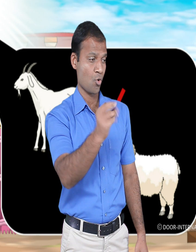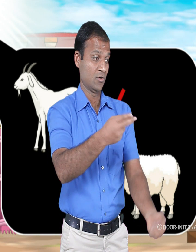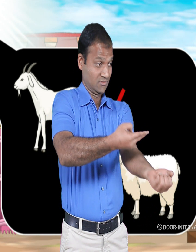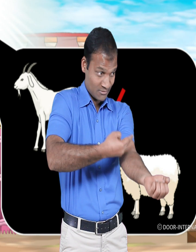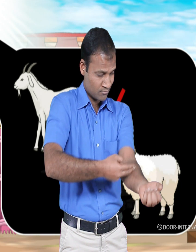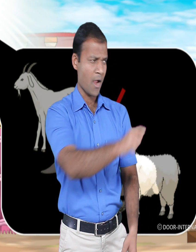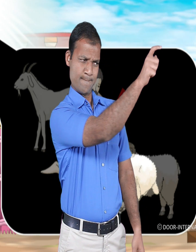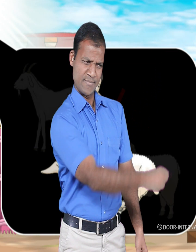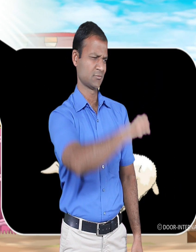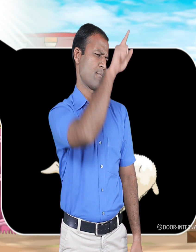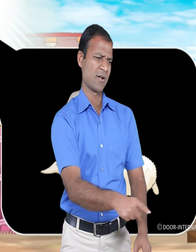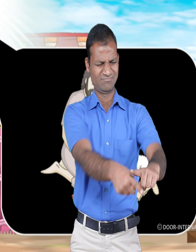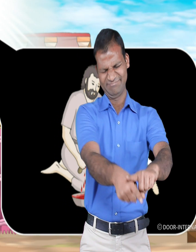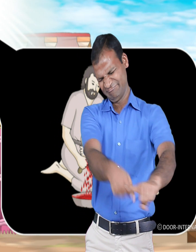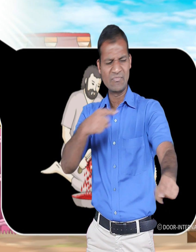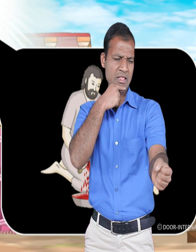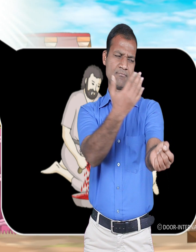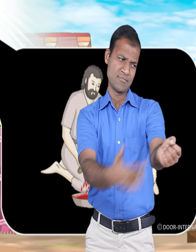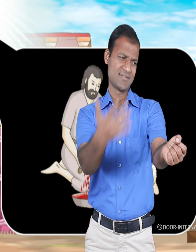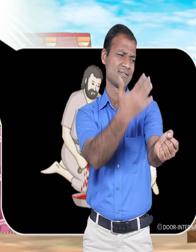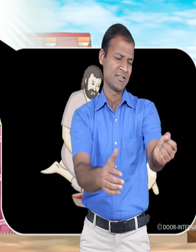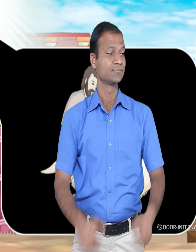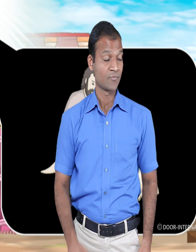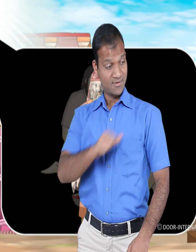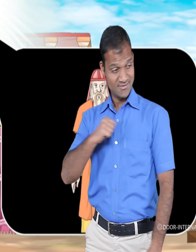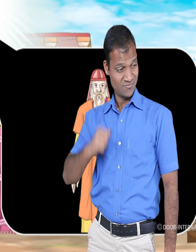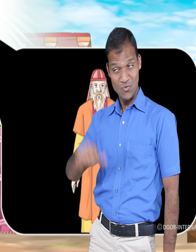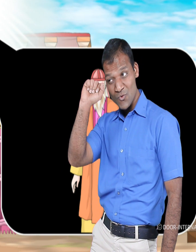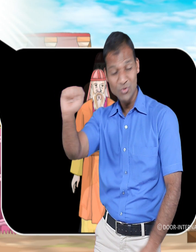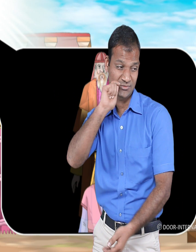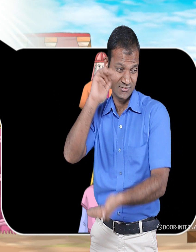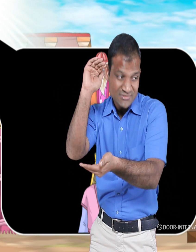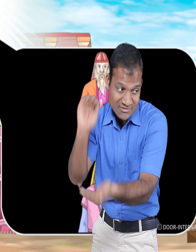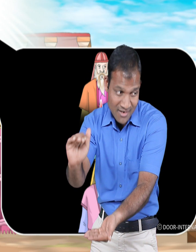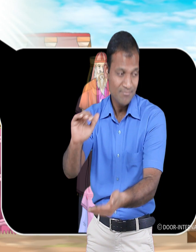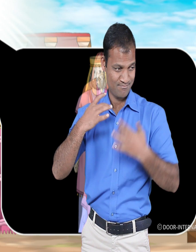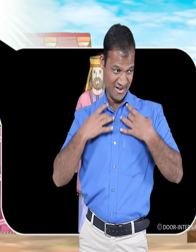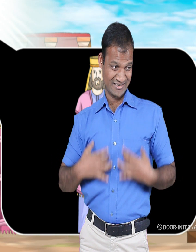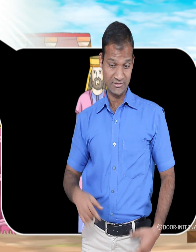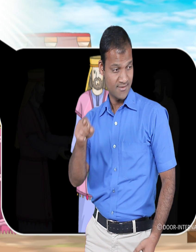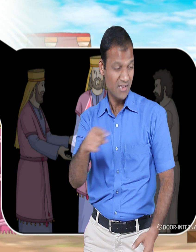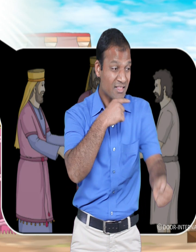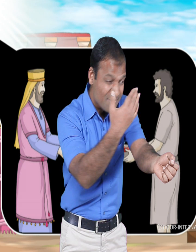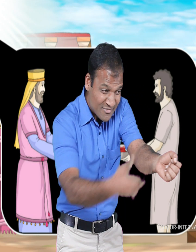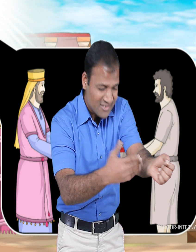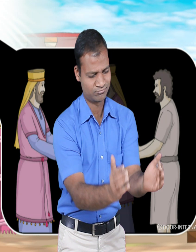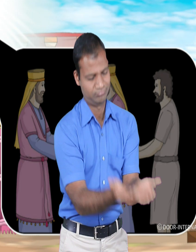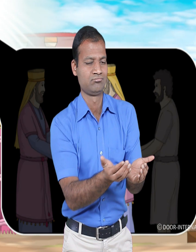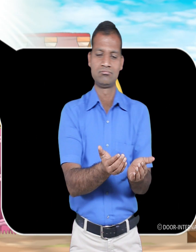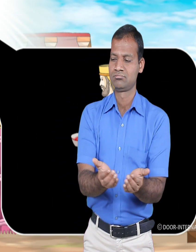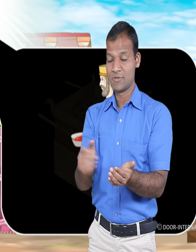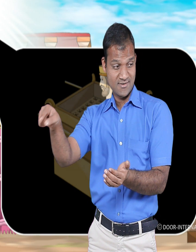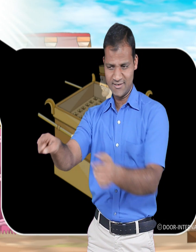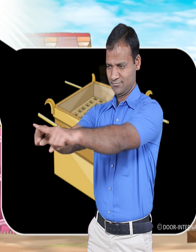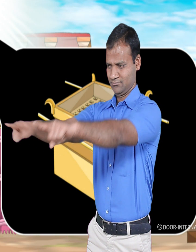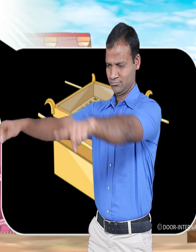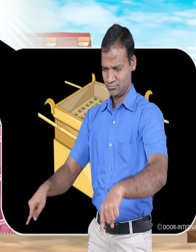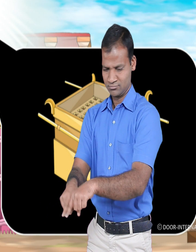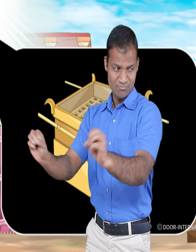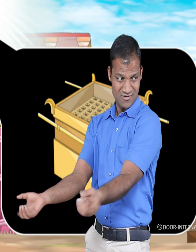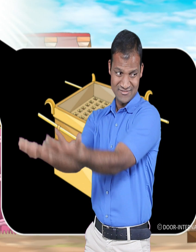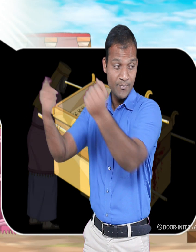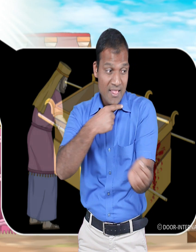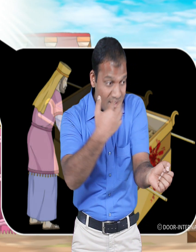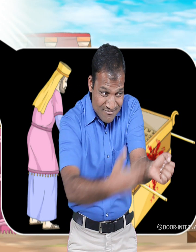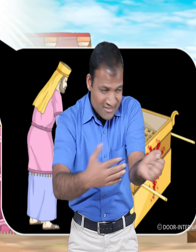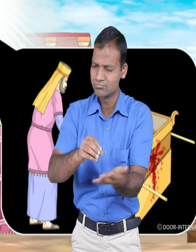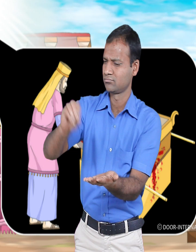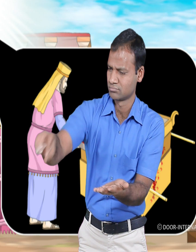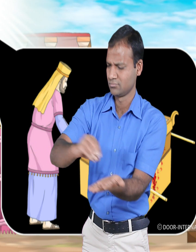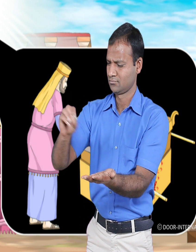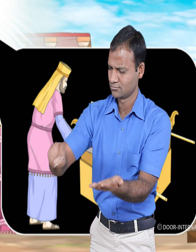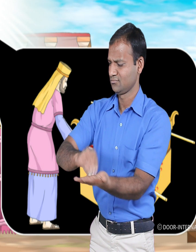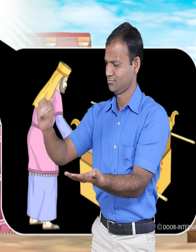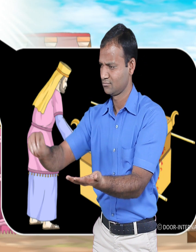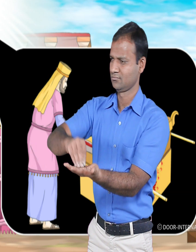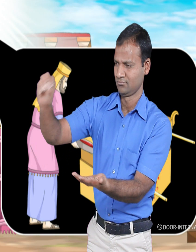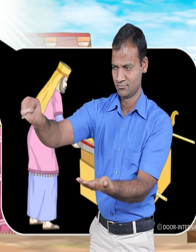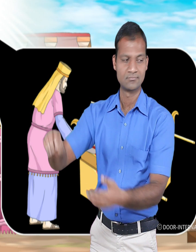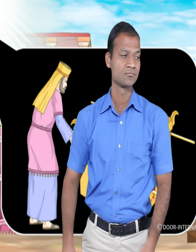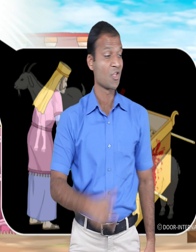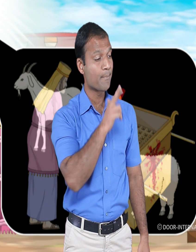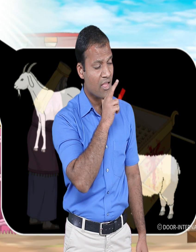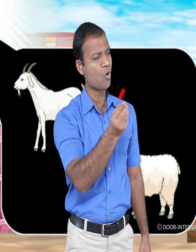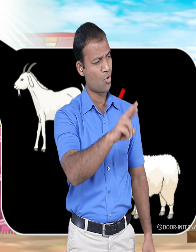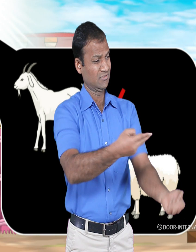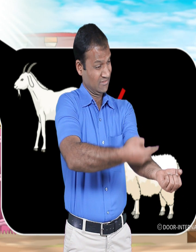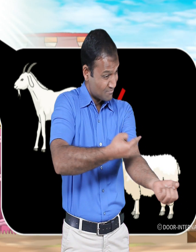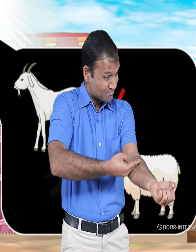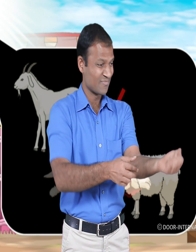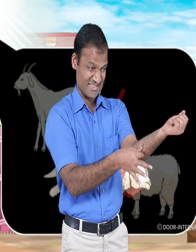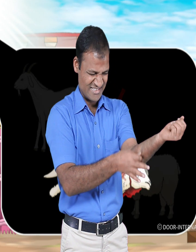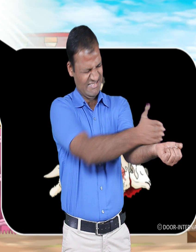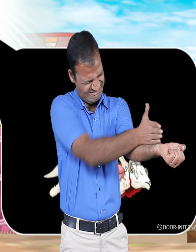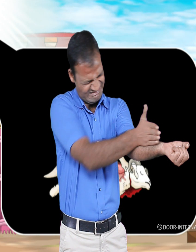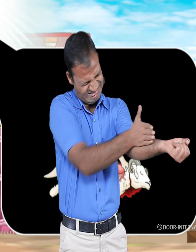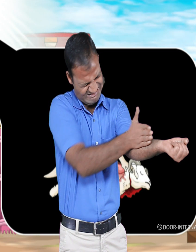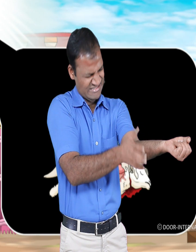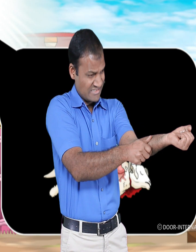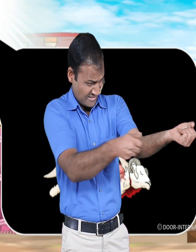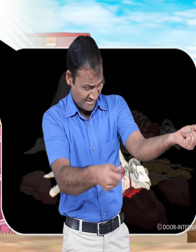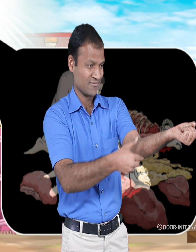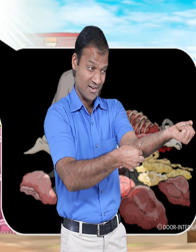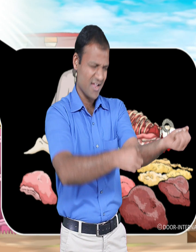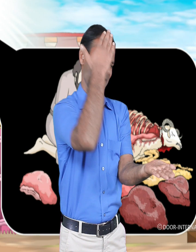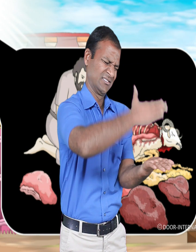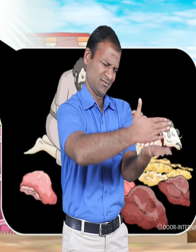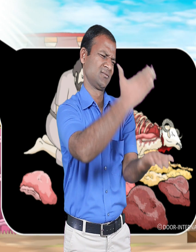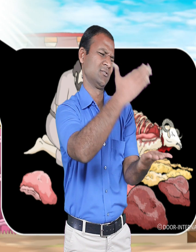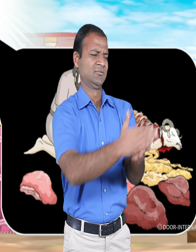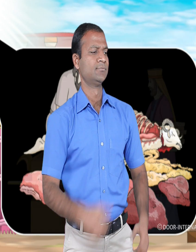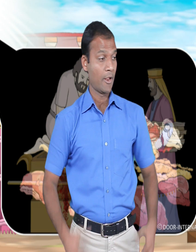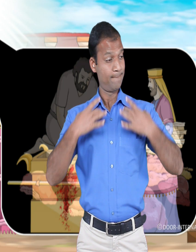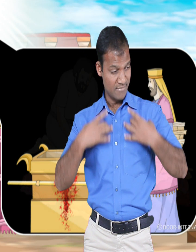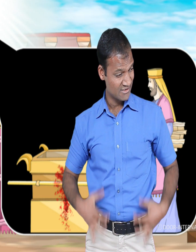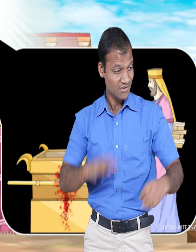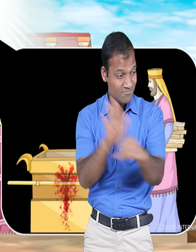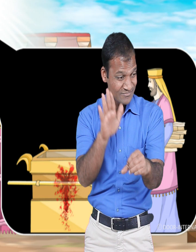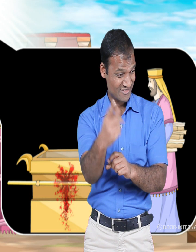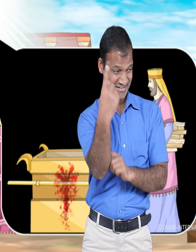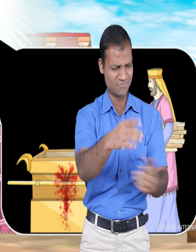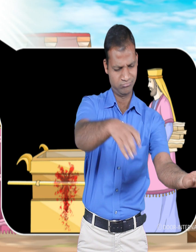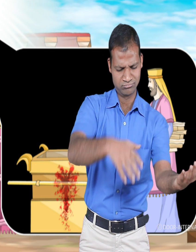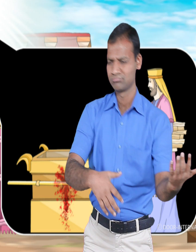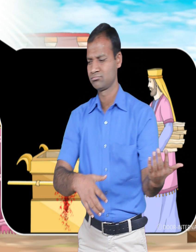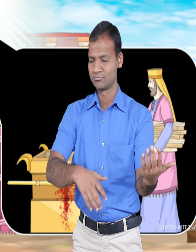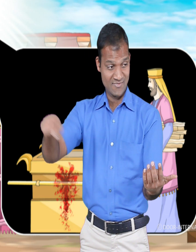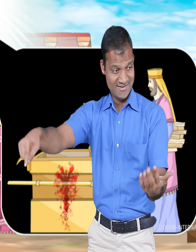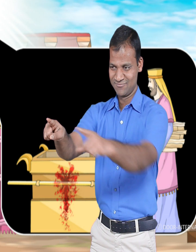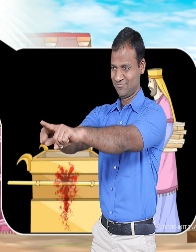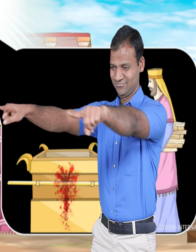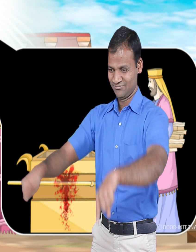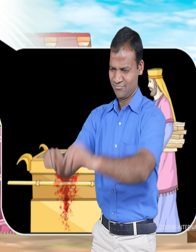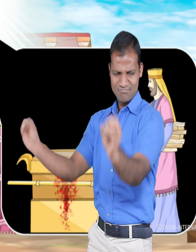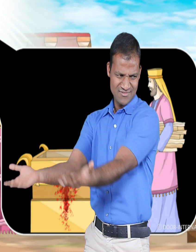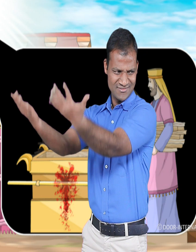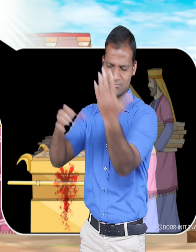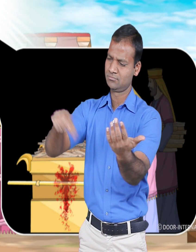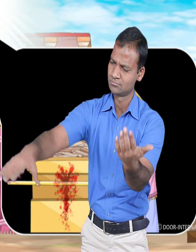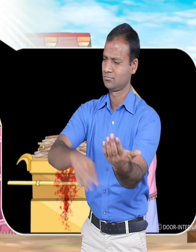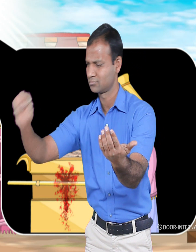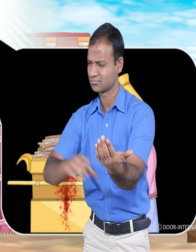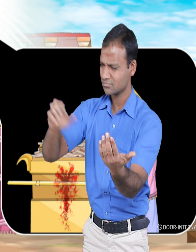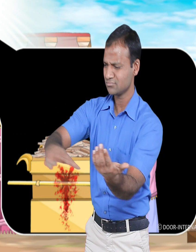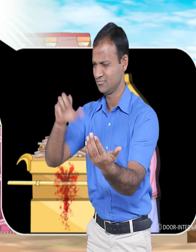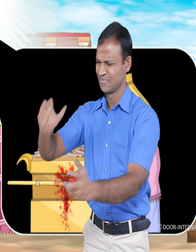He shall slaughter it on the north side of the altar before the LORD, and Aaron’s sons the priests are to sprinkle its blood against the altar on all sides.